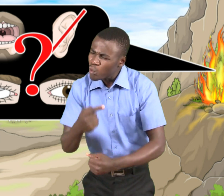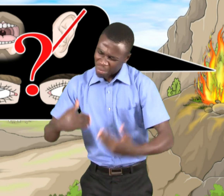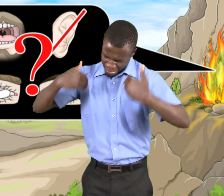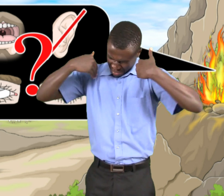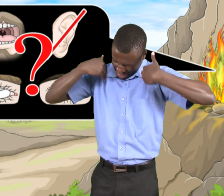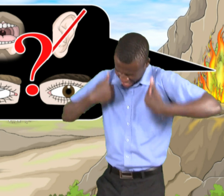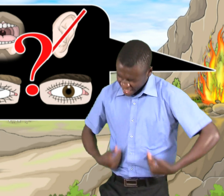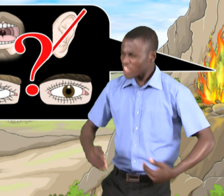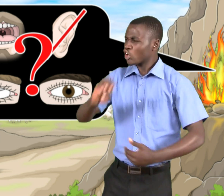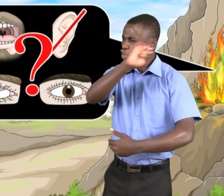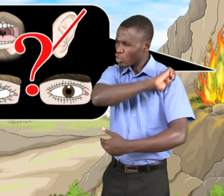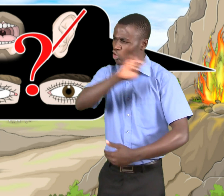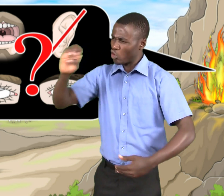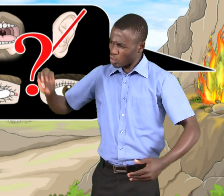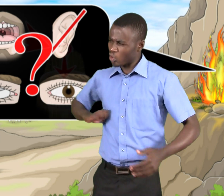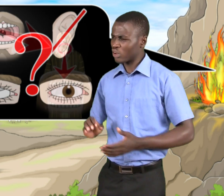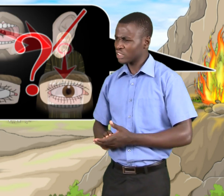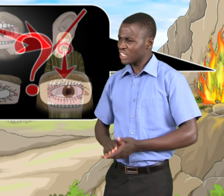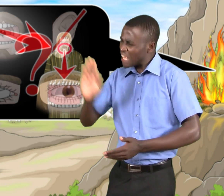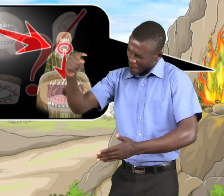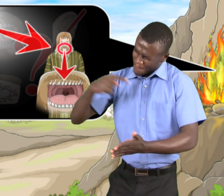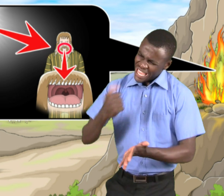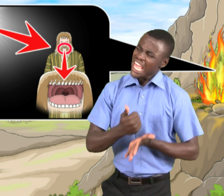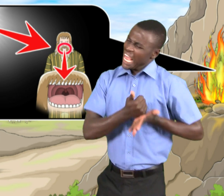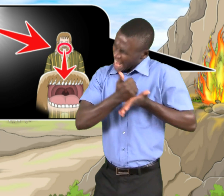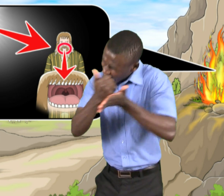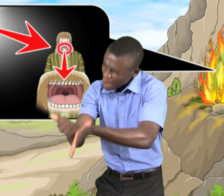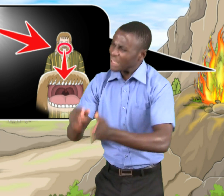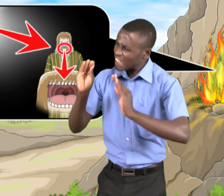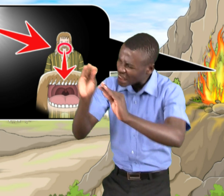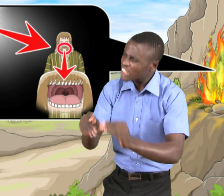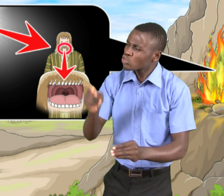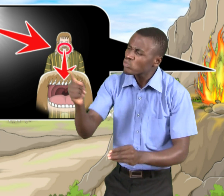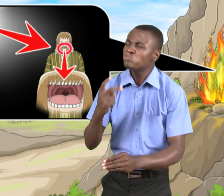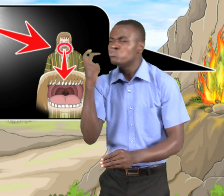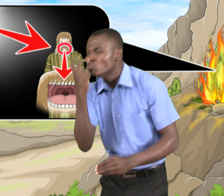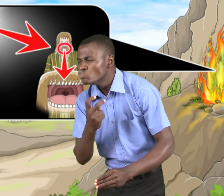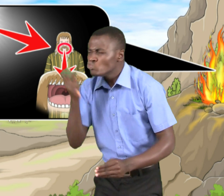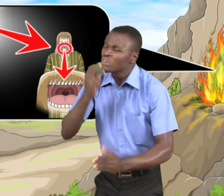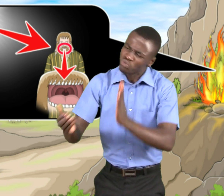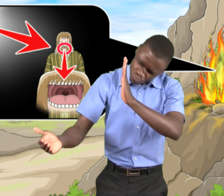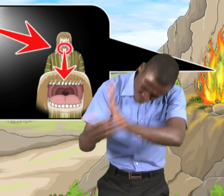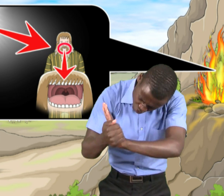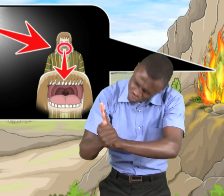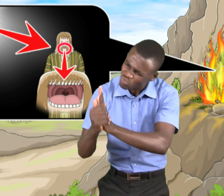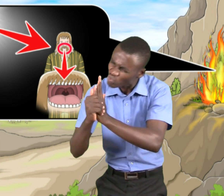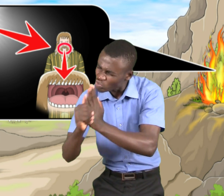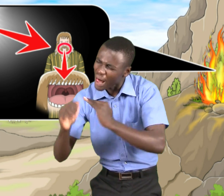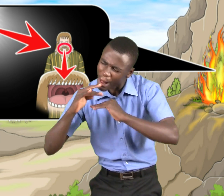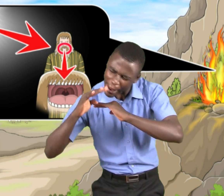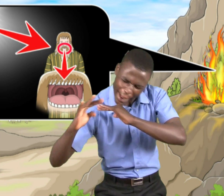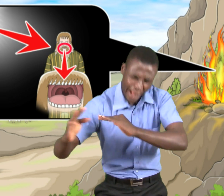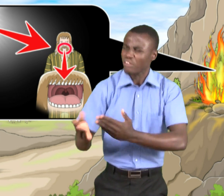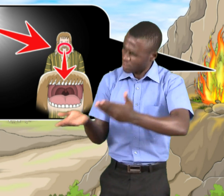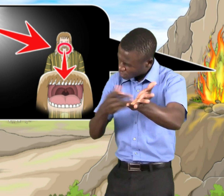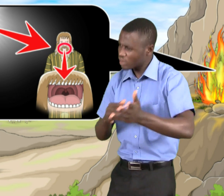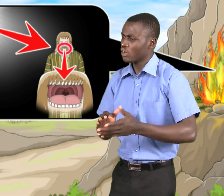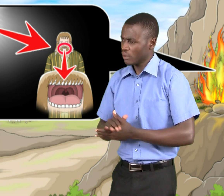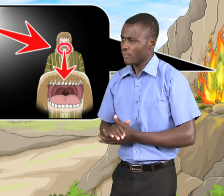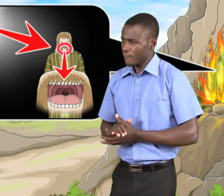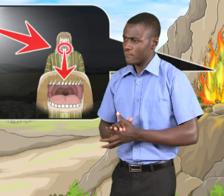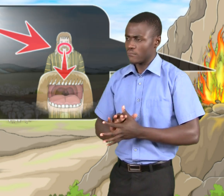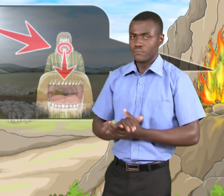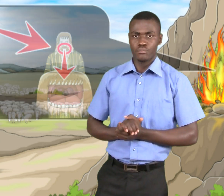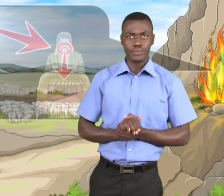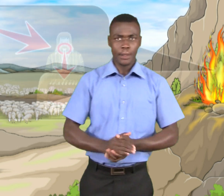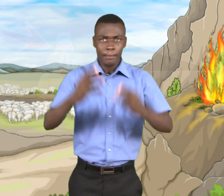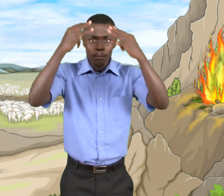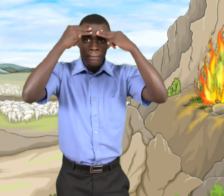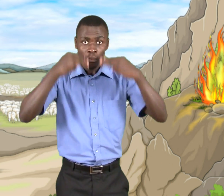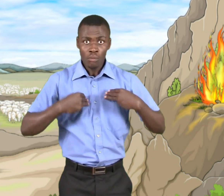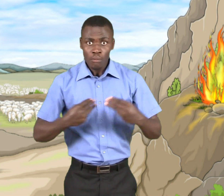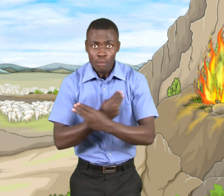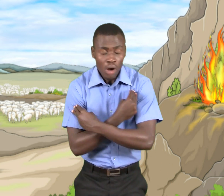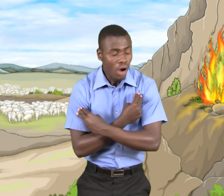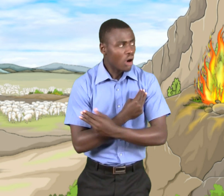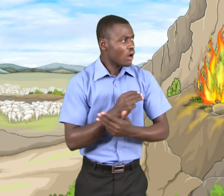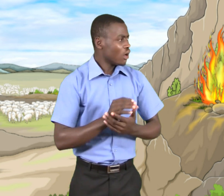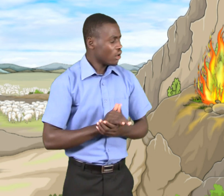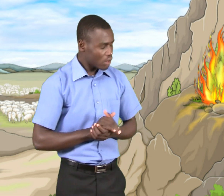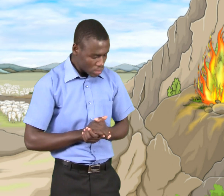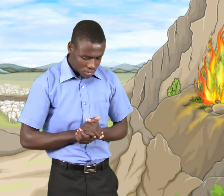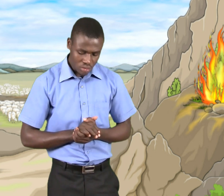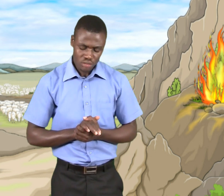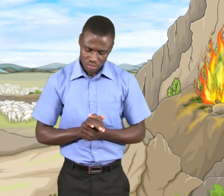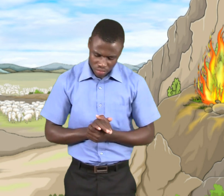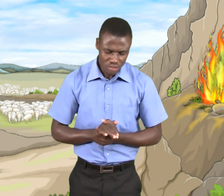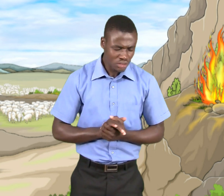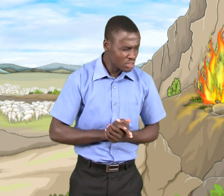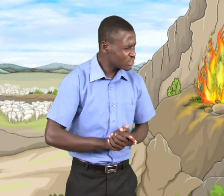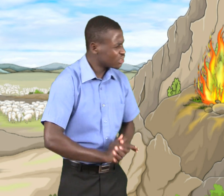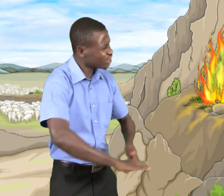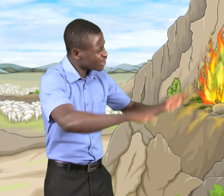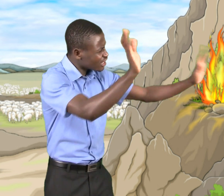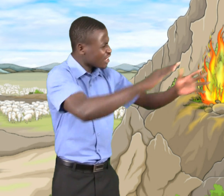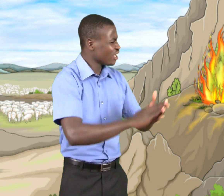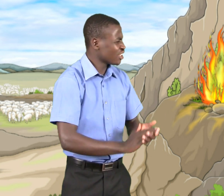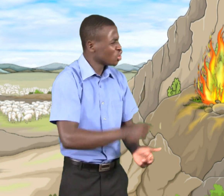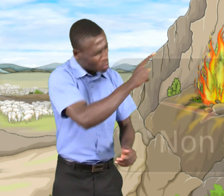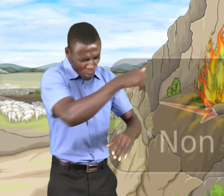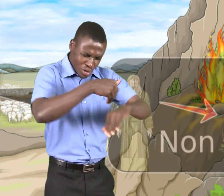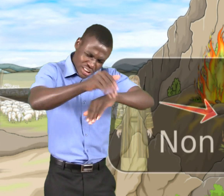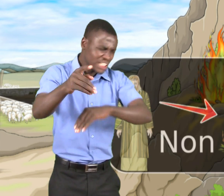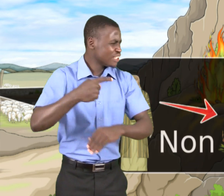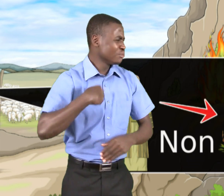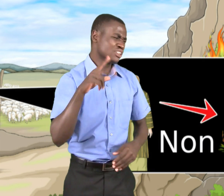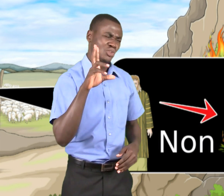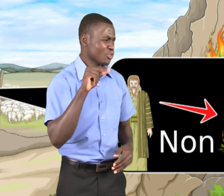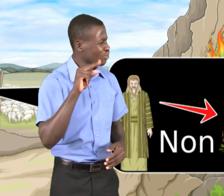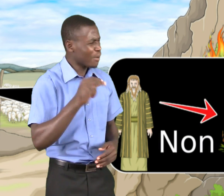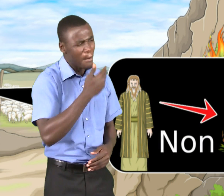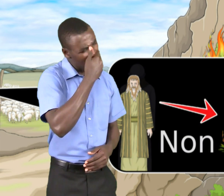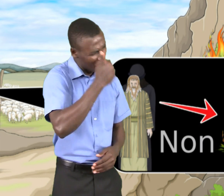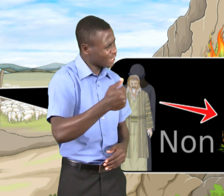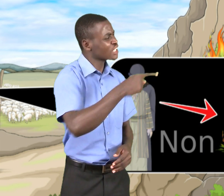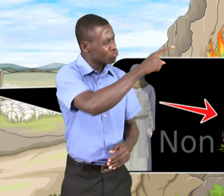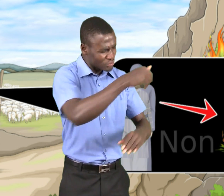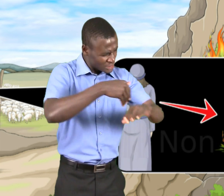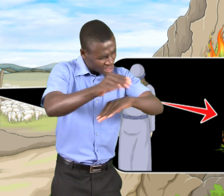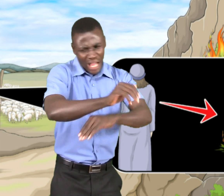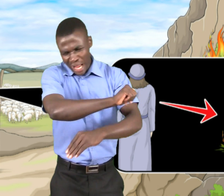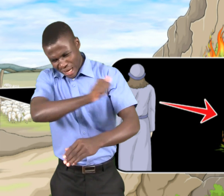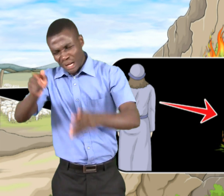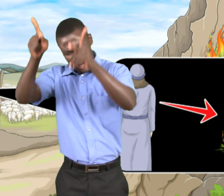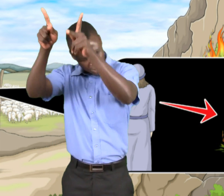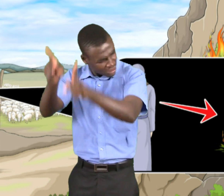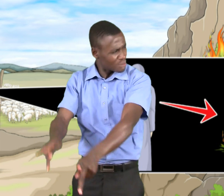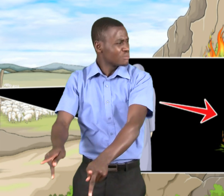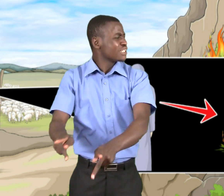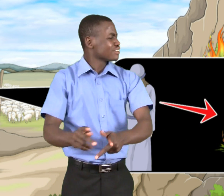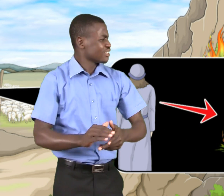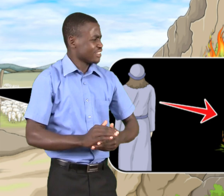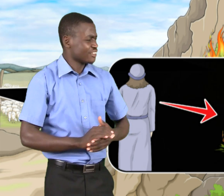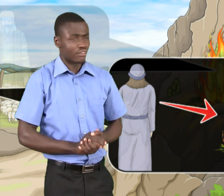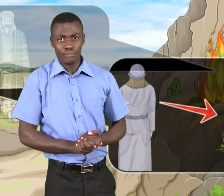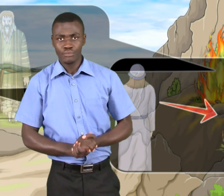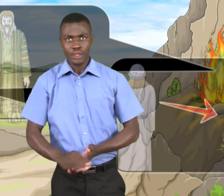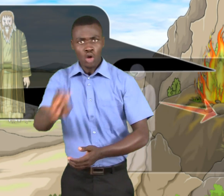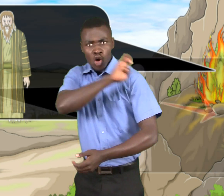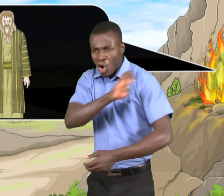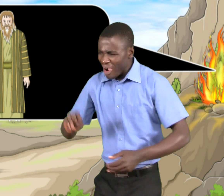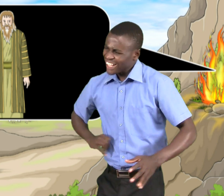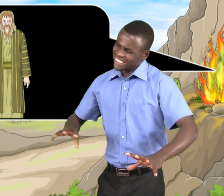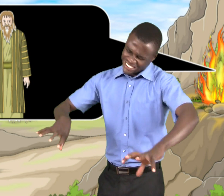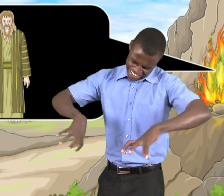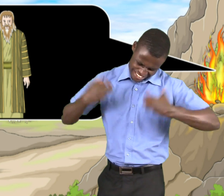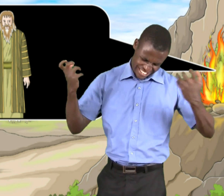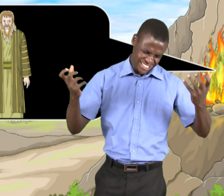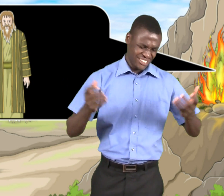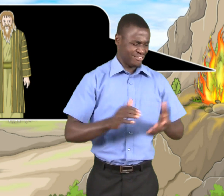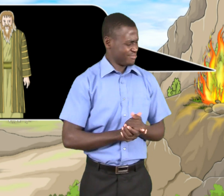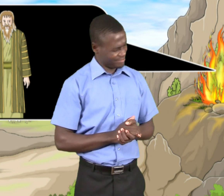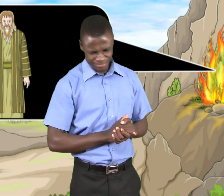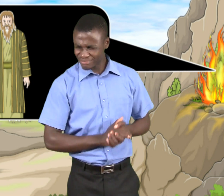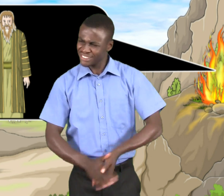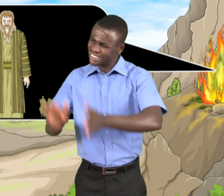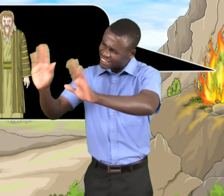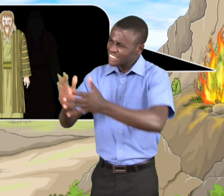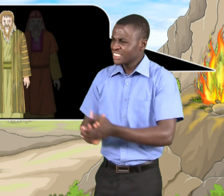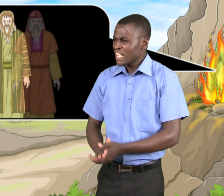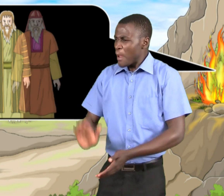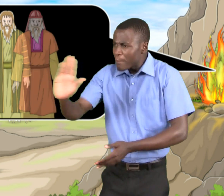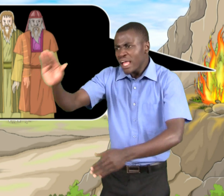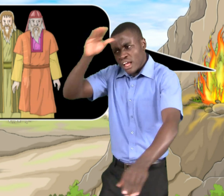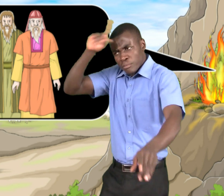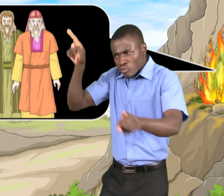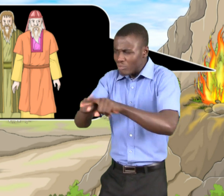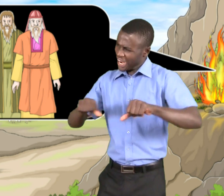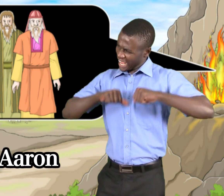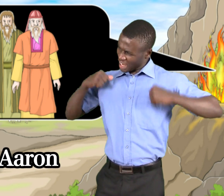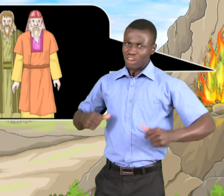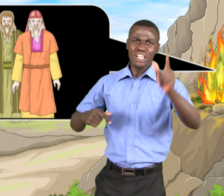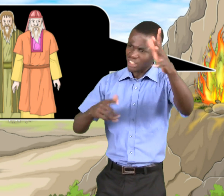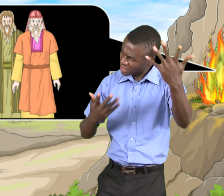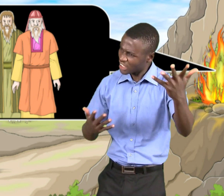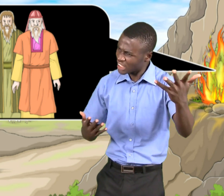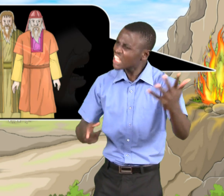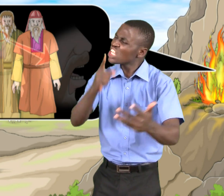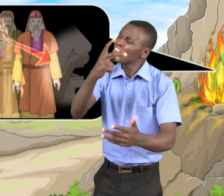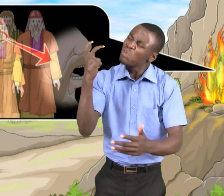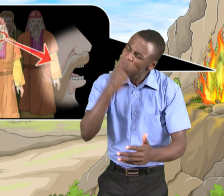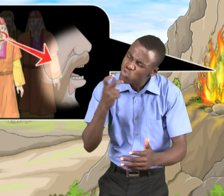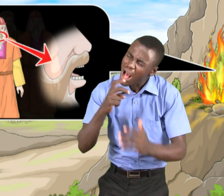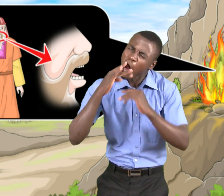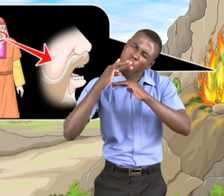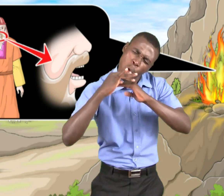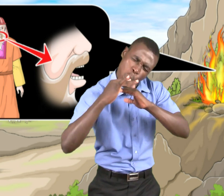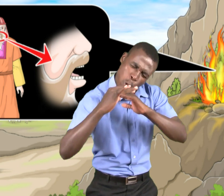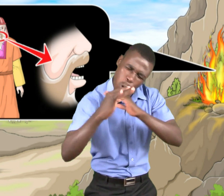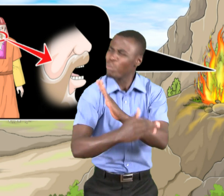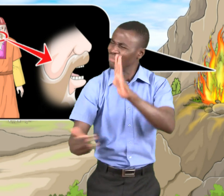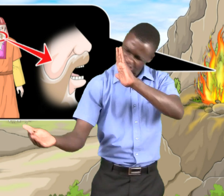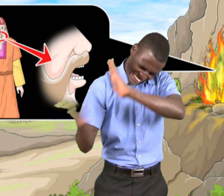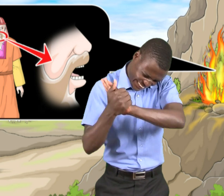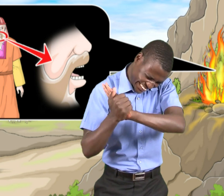I will help you as you speak, and I will teach you what to say.” But Moses replied, “Please, Lord, send someone else.” Then the anger of the LORD burned against Moses, and He said, “Is not Aaron the Levite your brother?